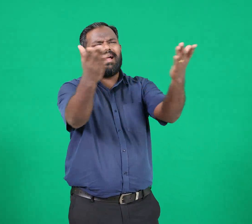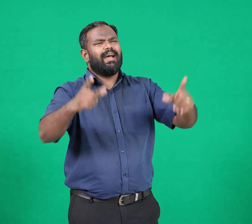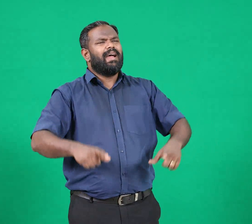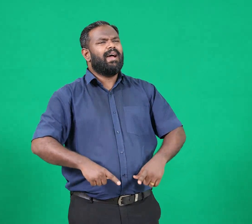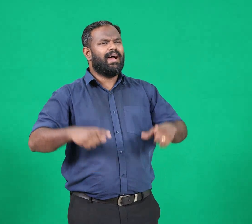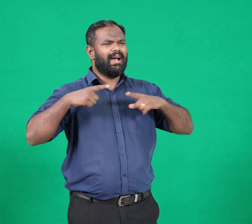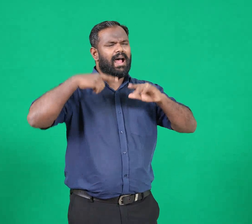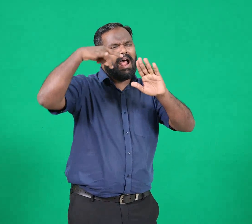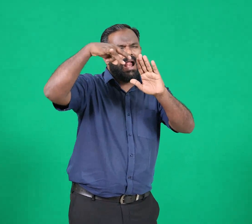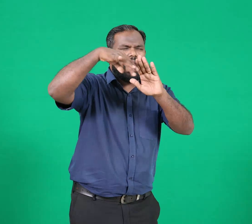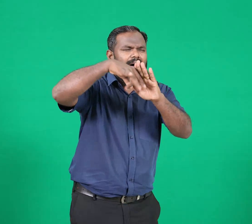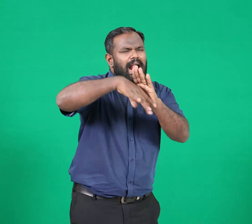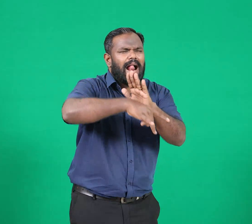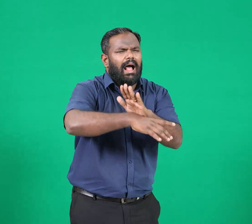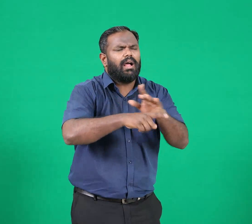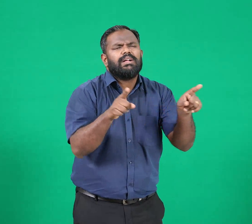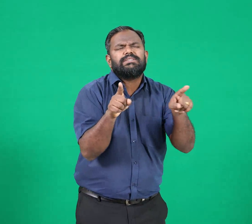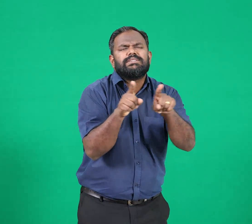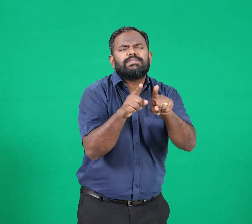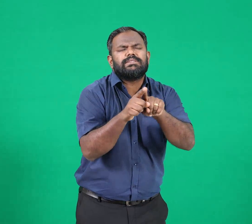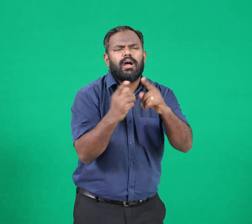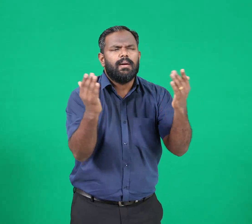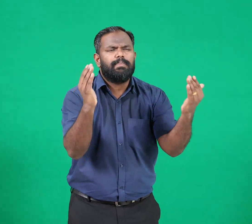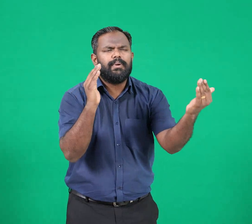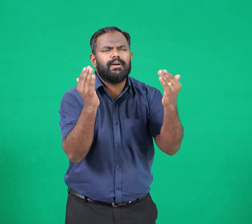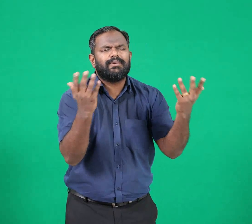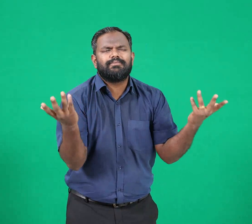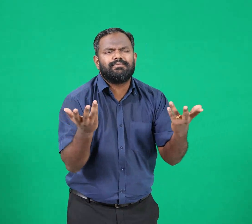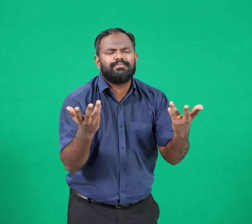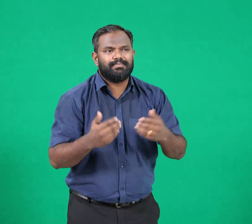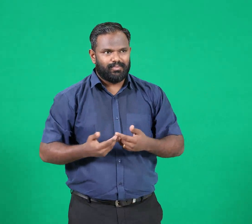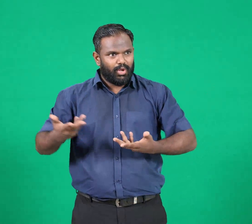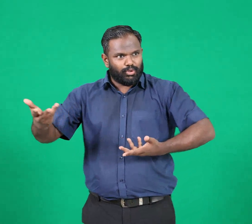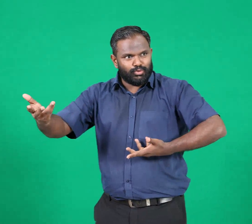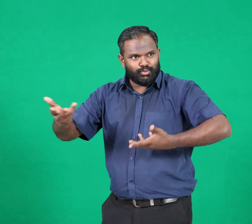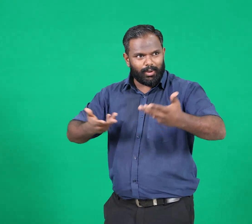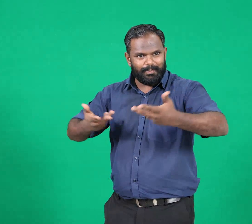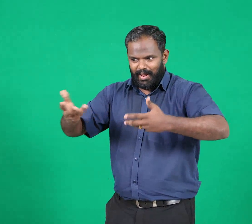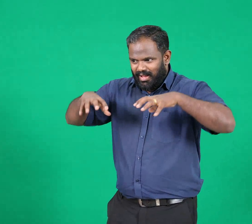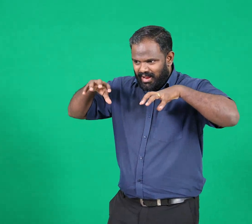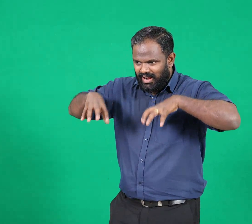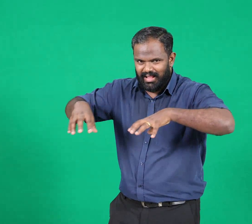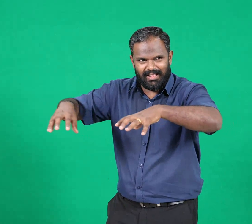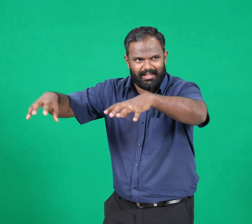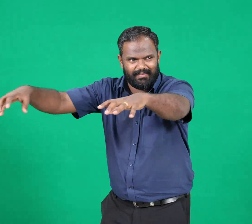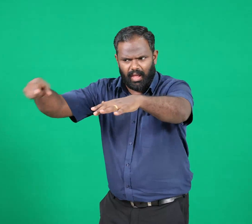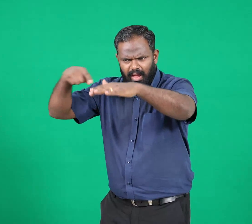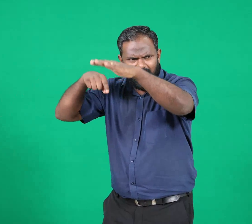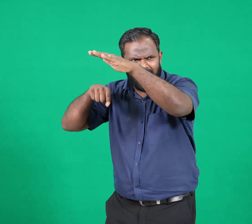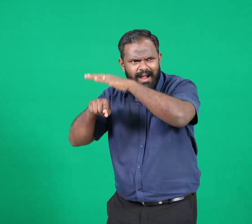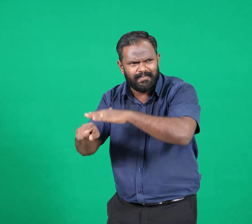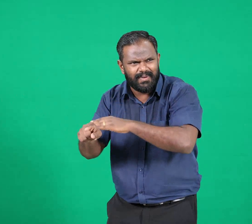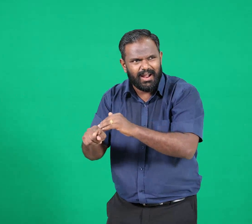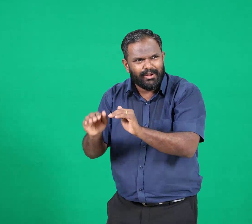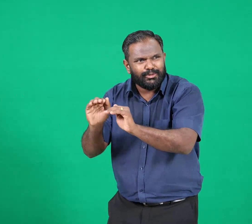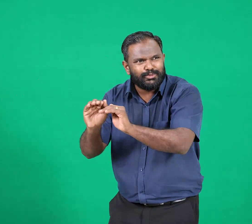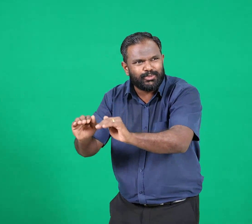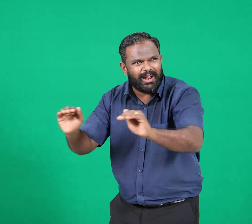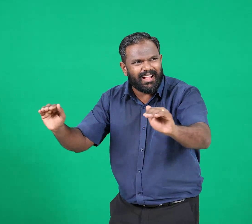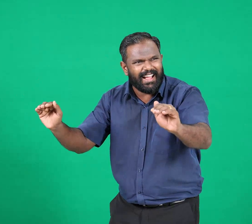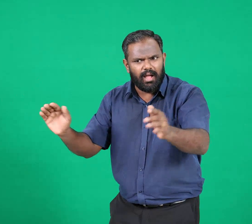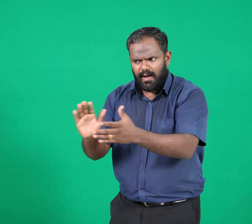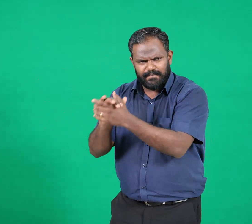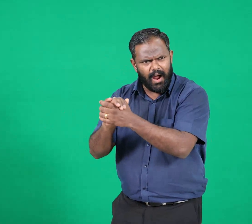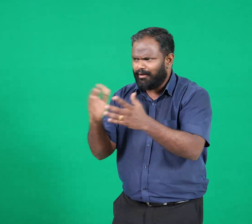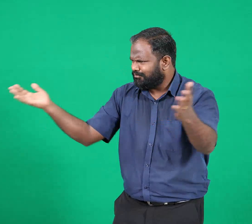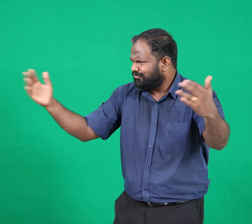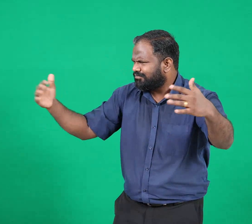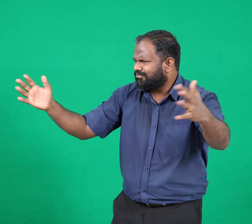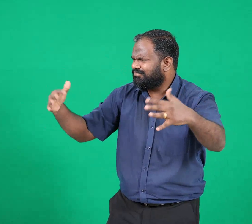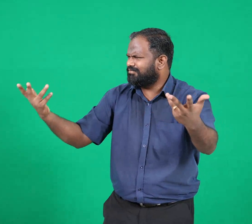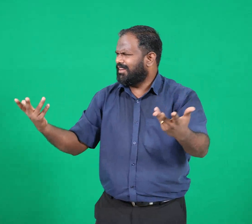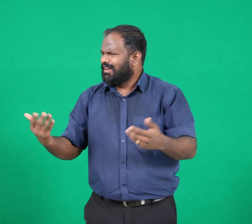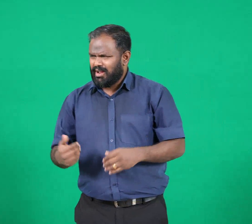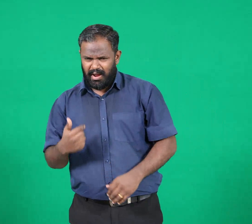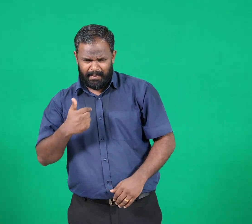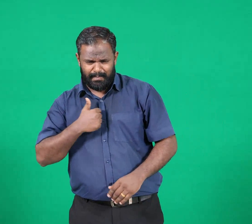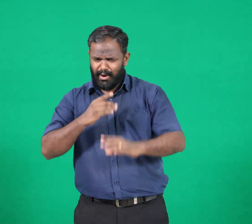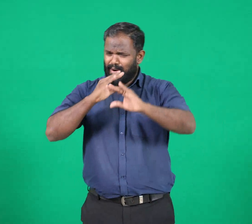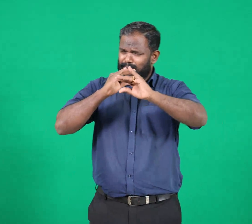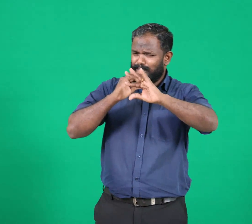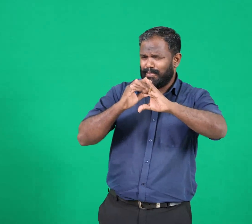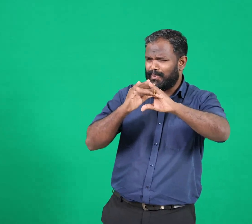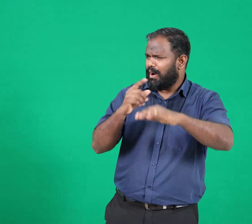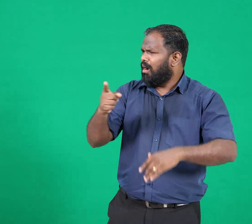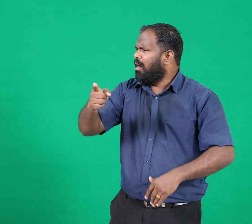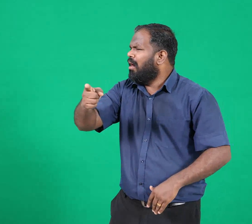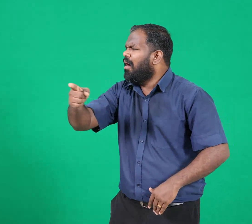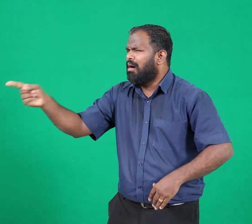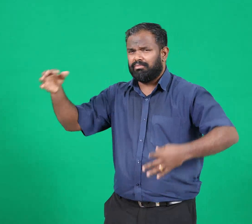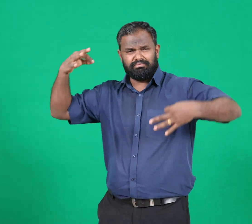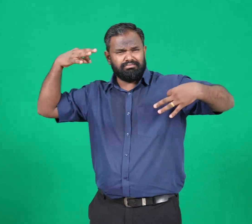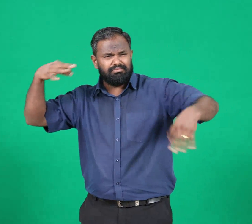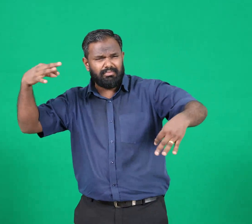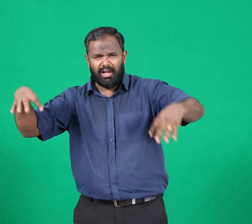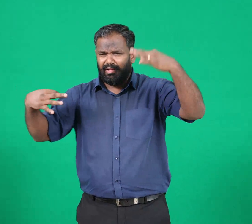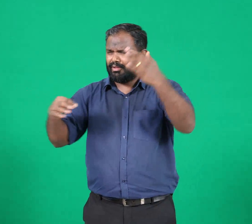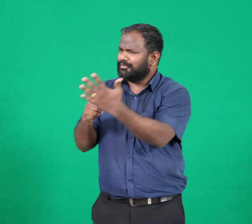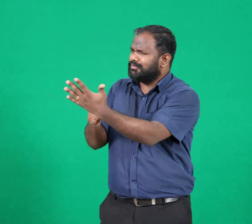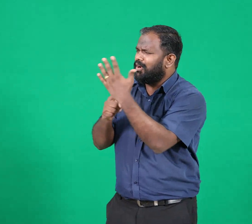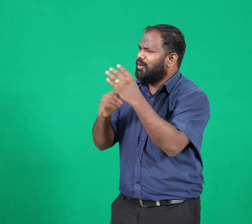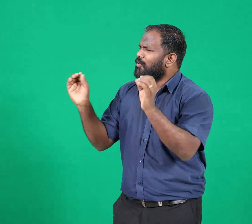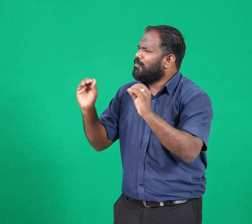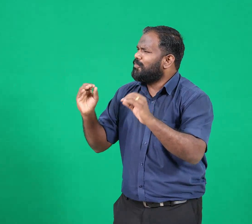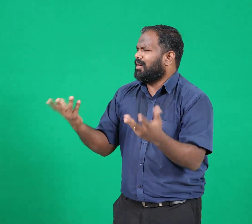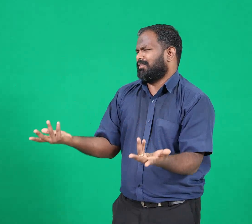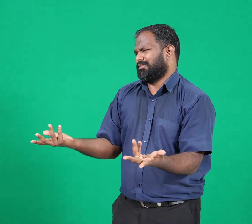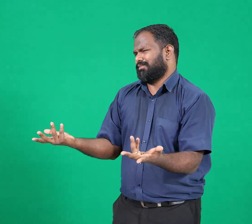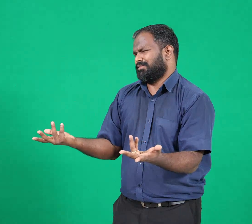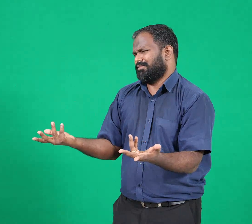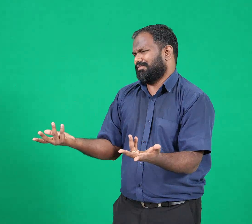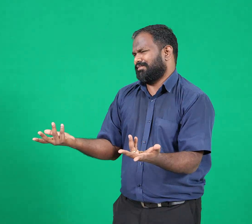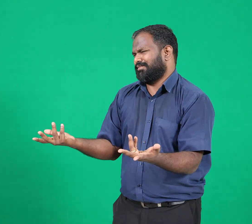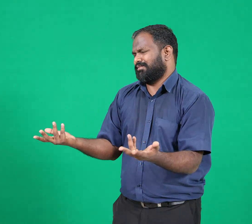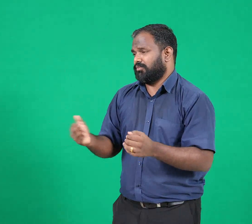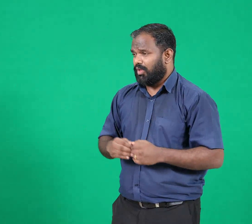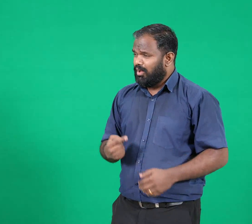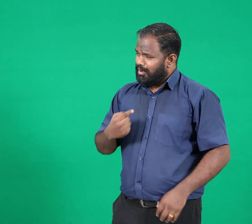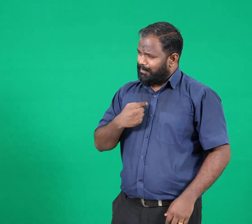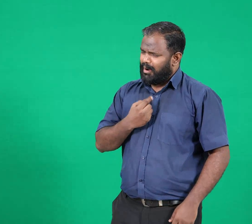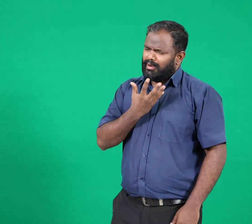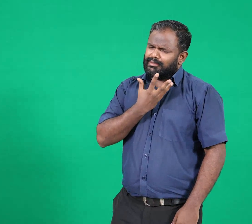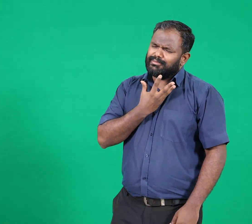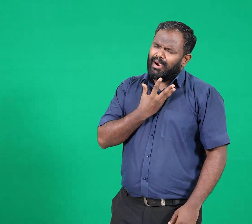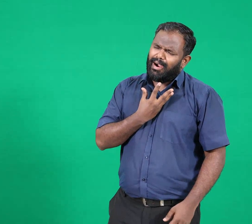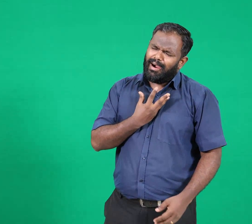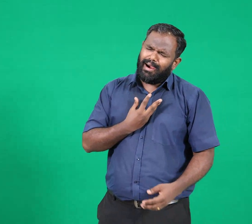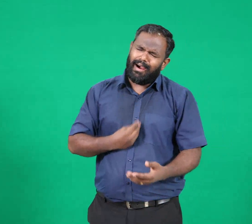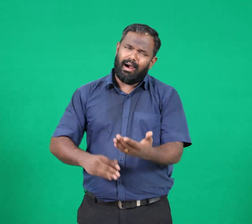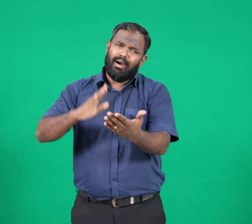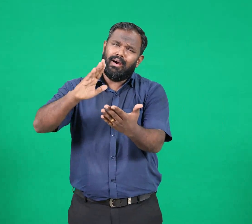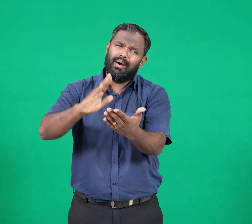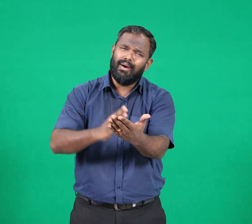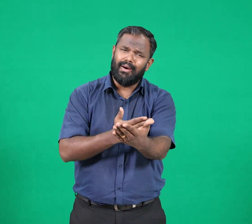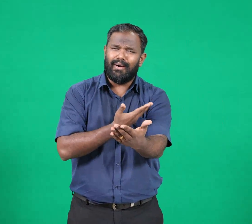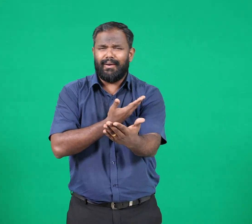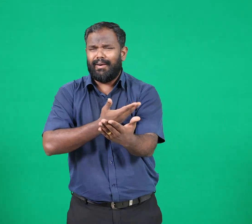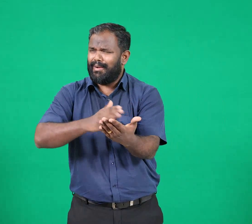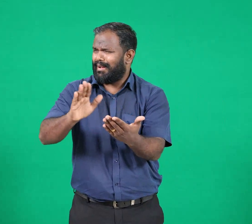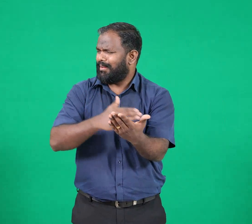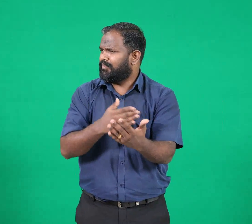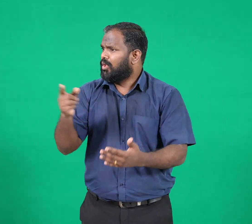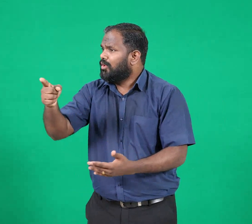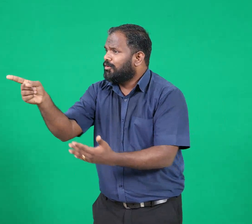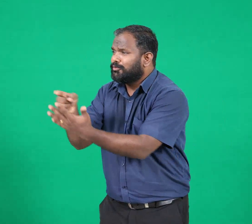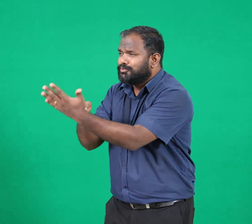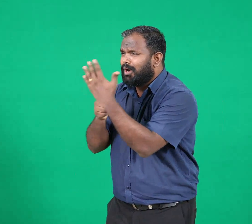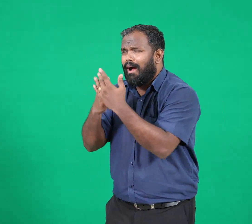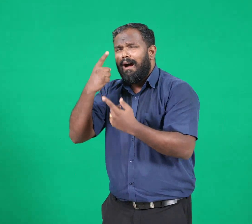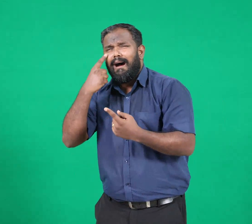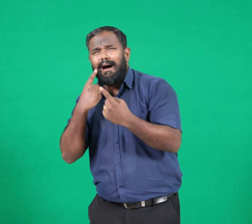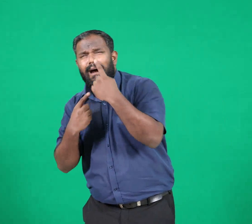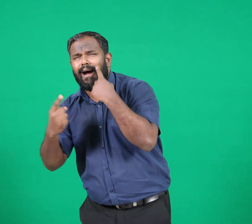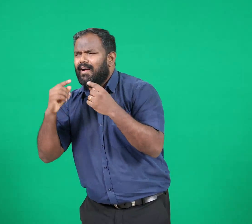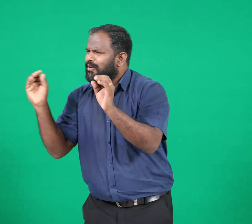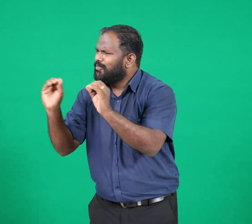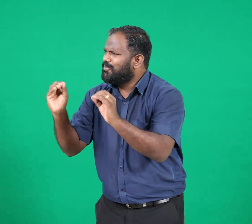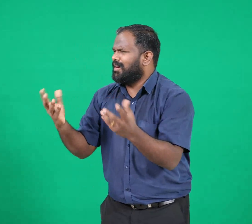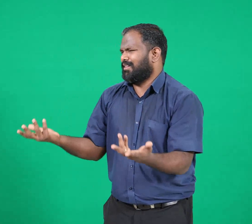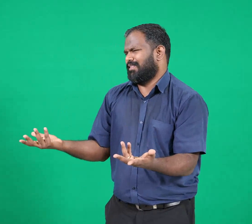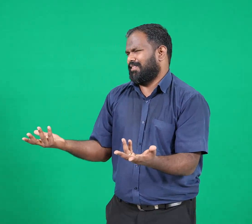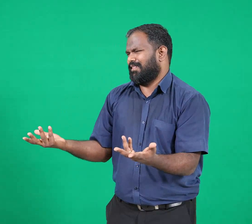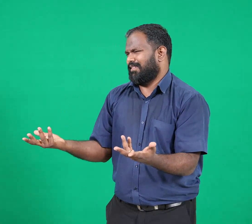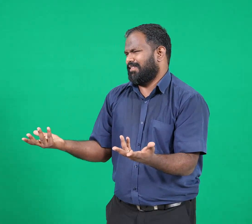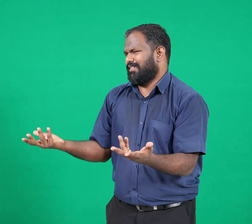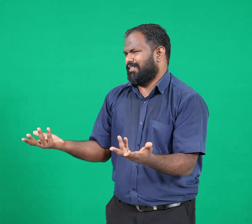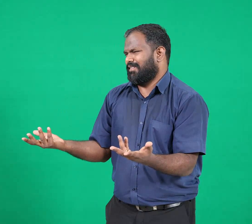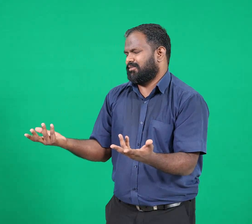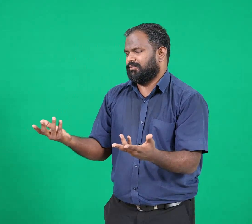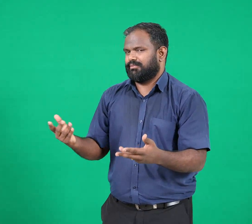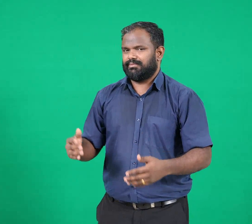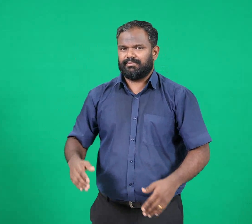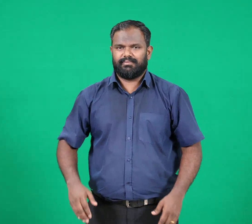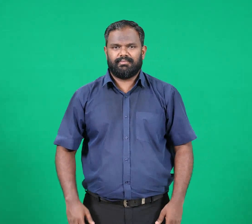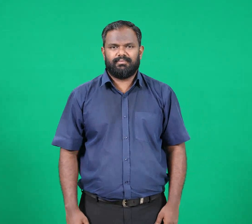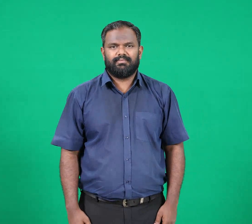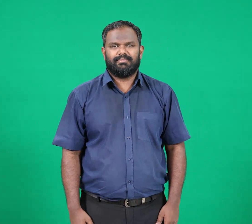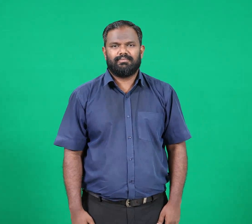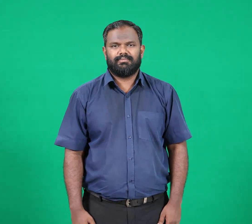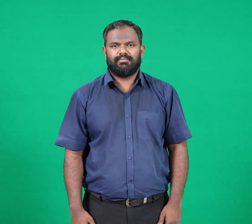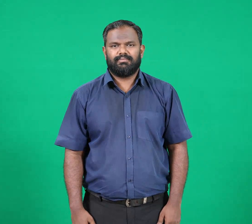They are like children sitting in the marketplace and calling out to one another: ' We played the flute for you, and you did not dance;